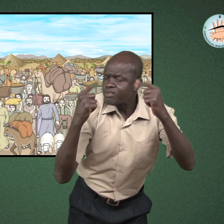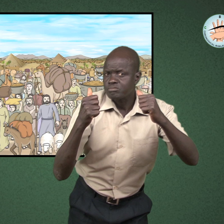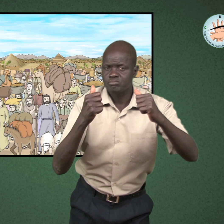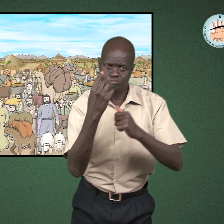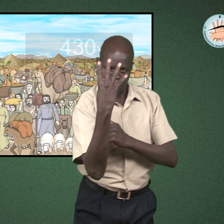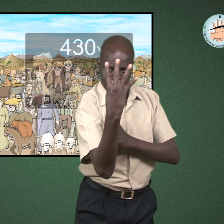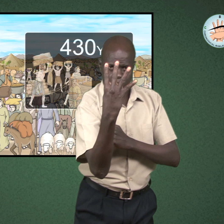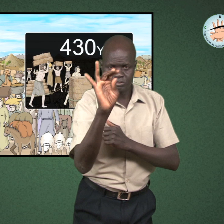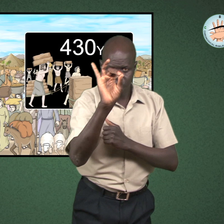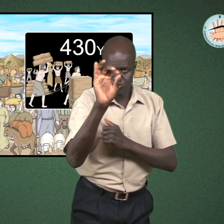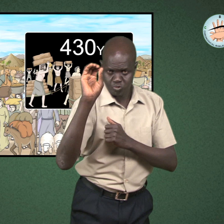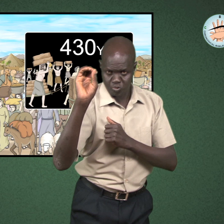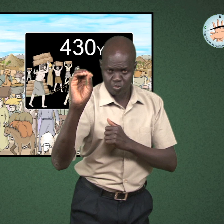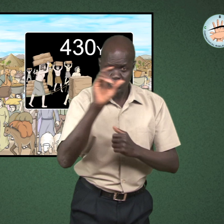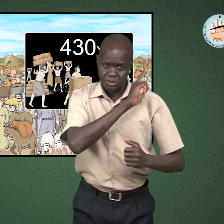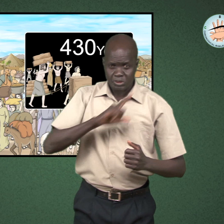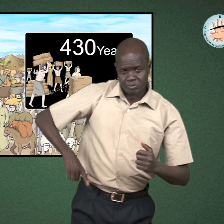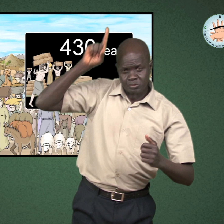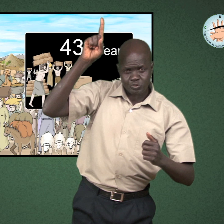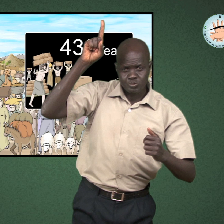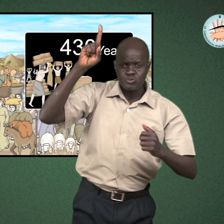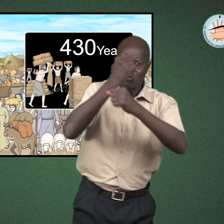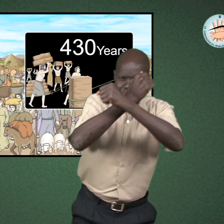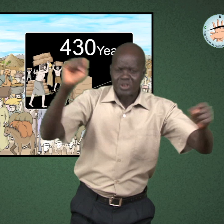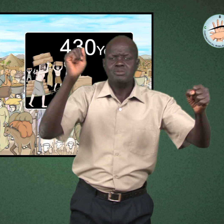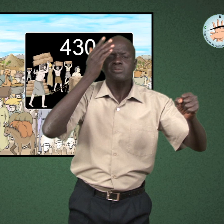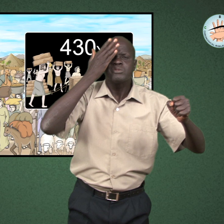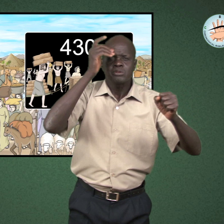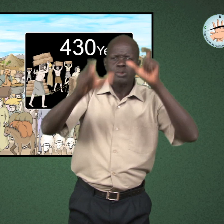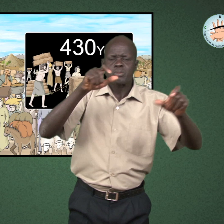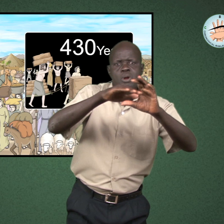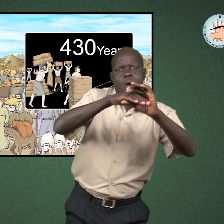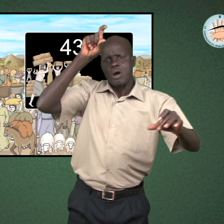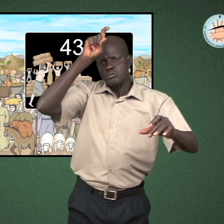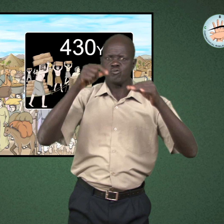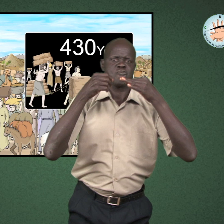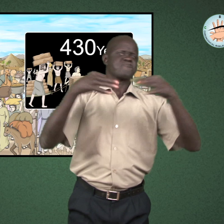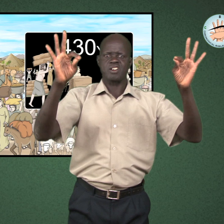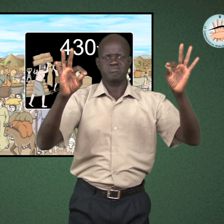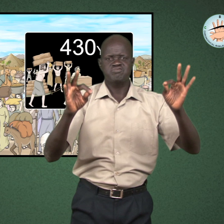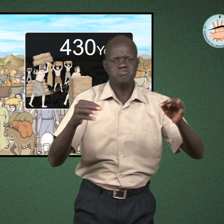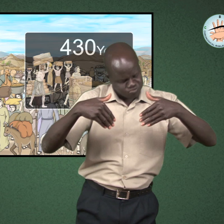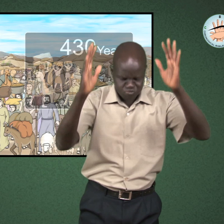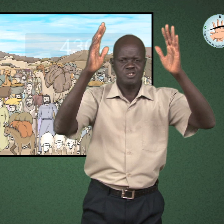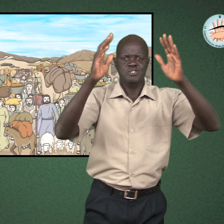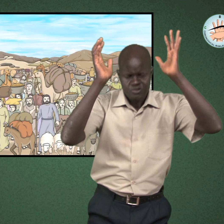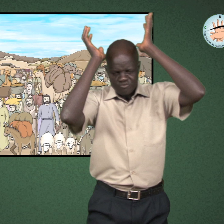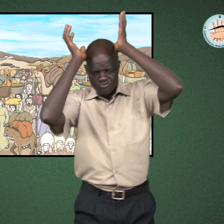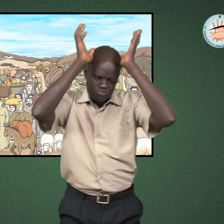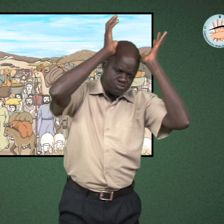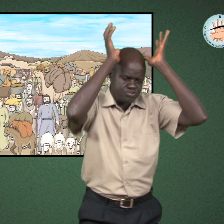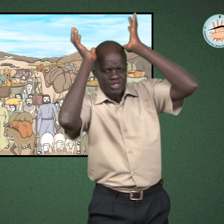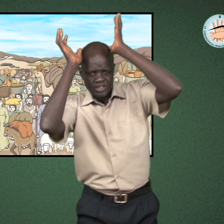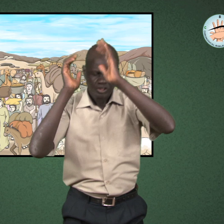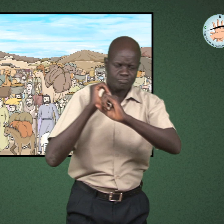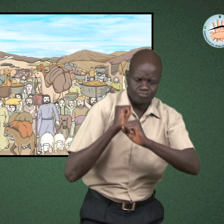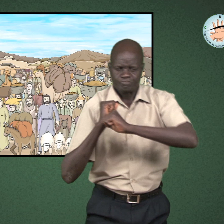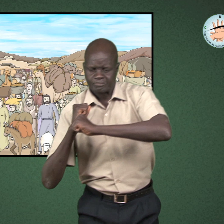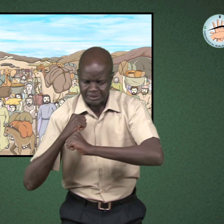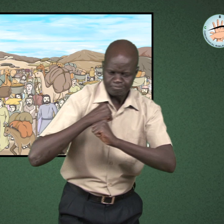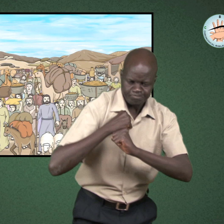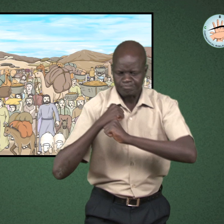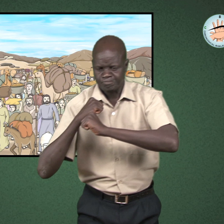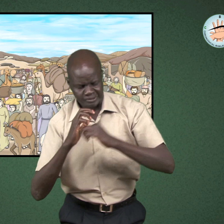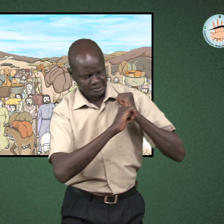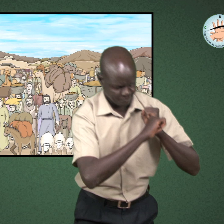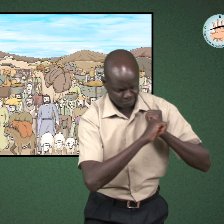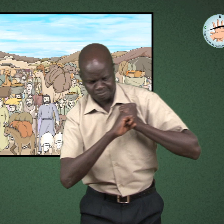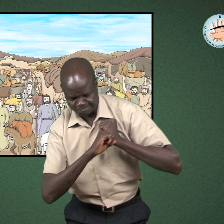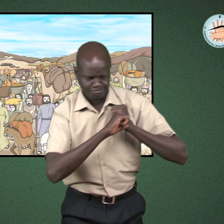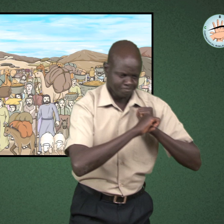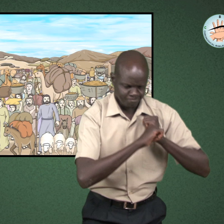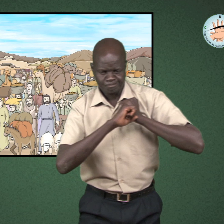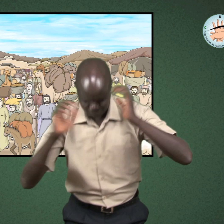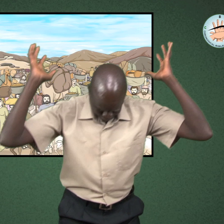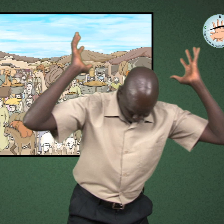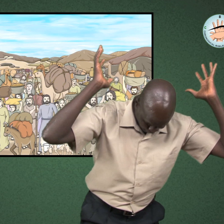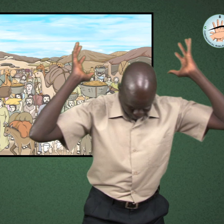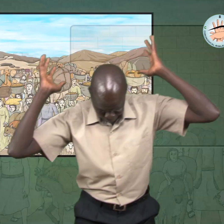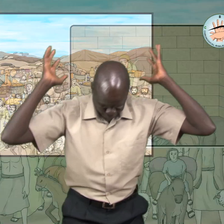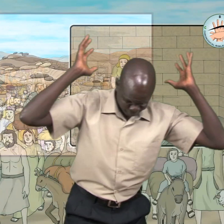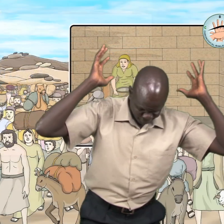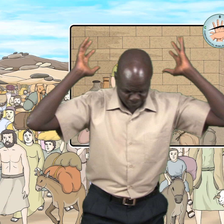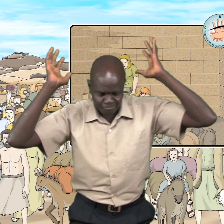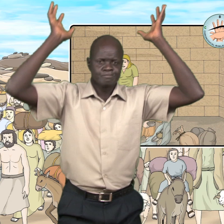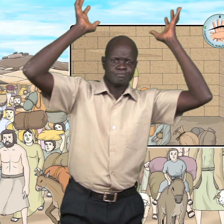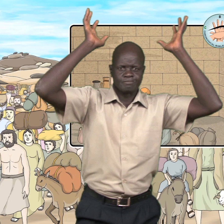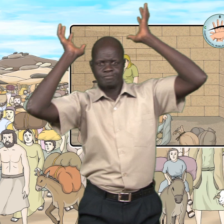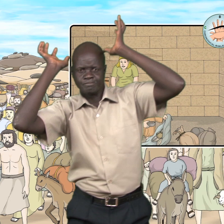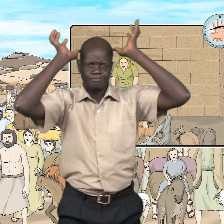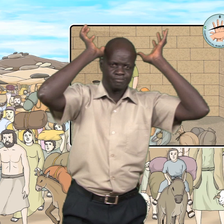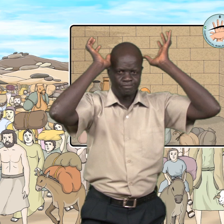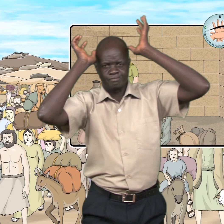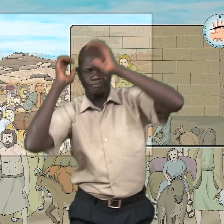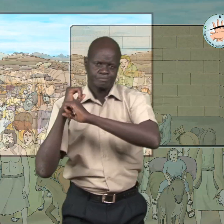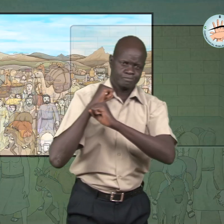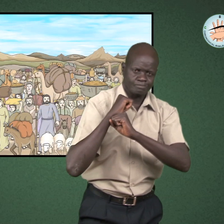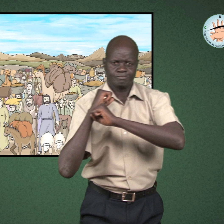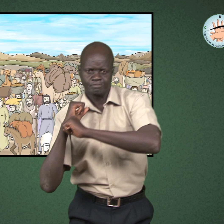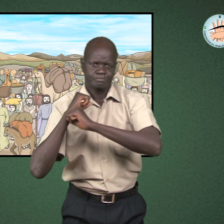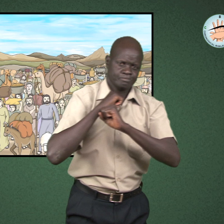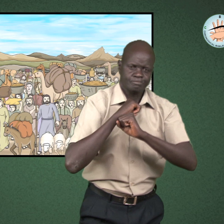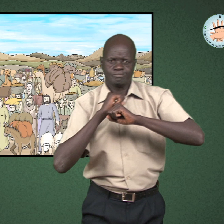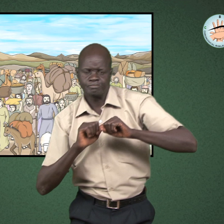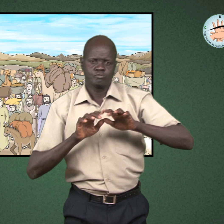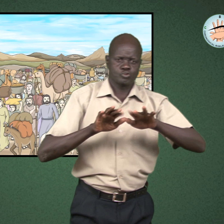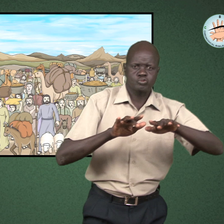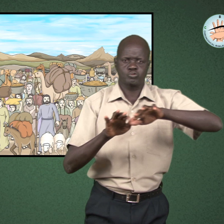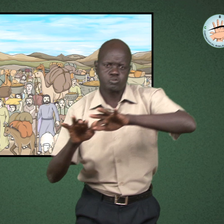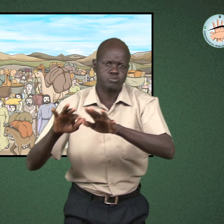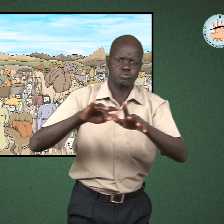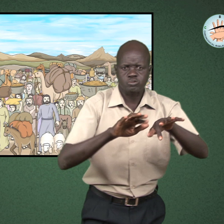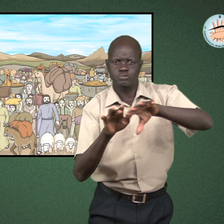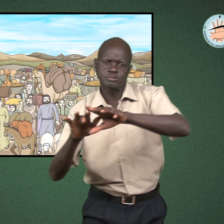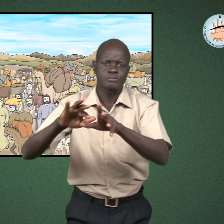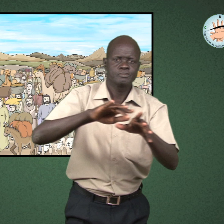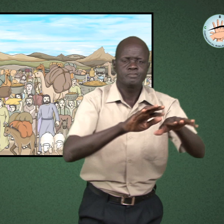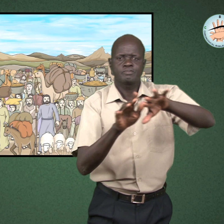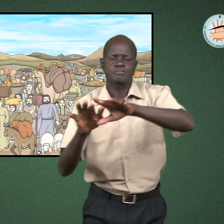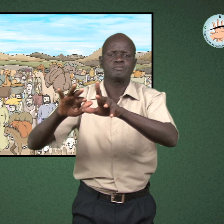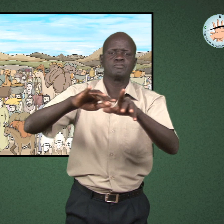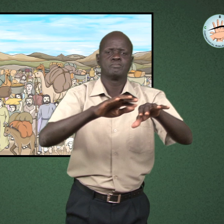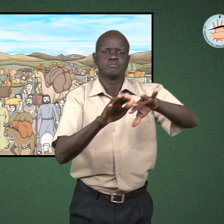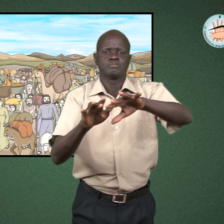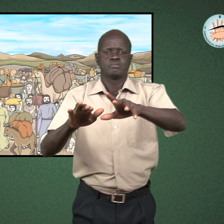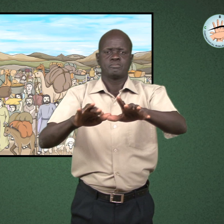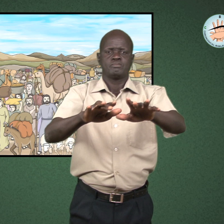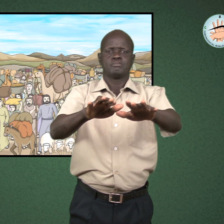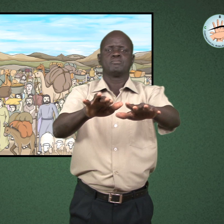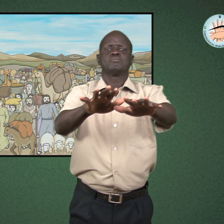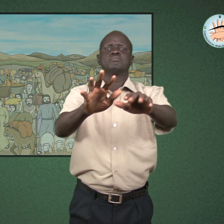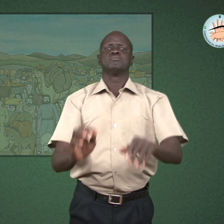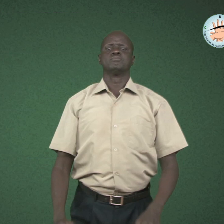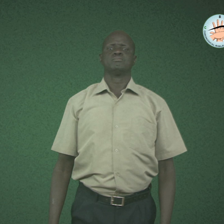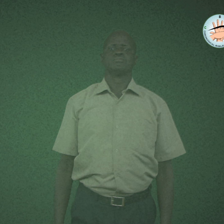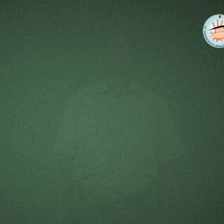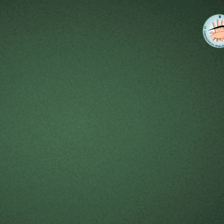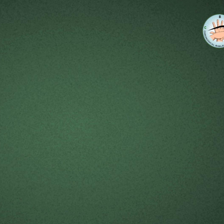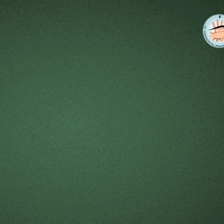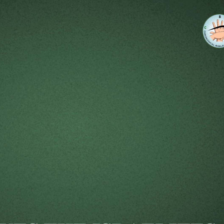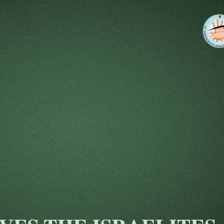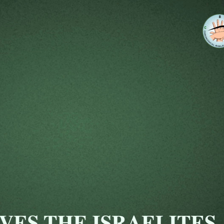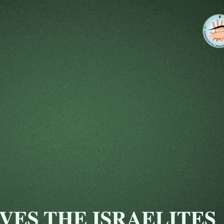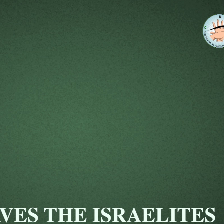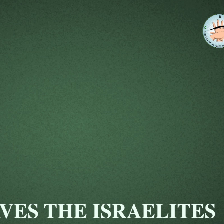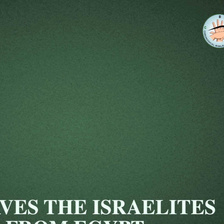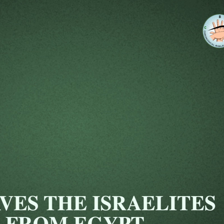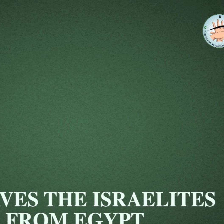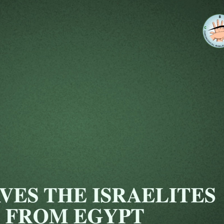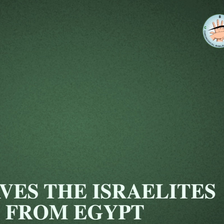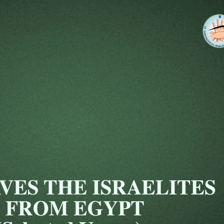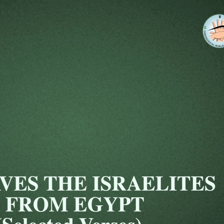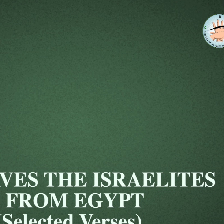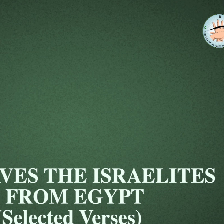Now the duration of the Israelites’ stay in Egypt was 430 years.